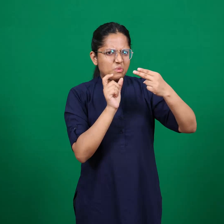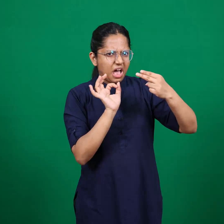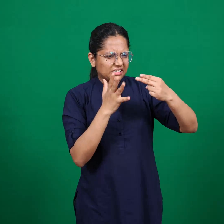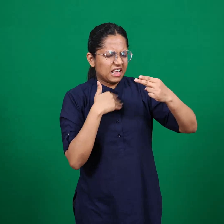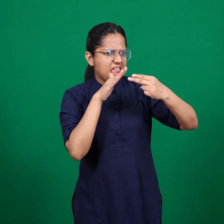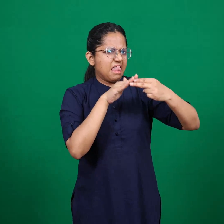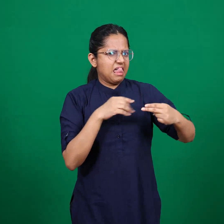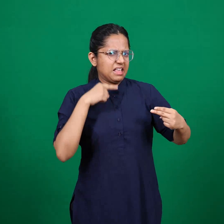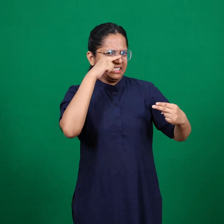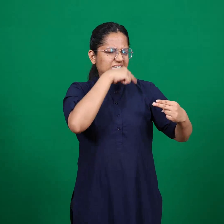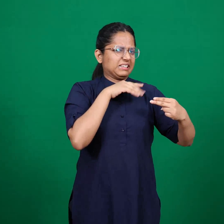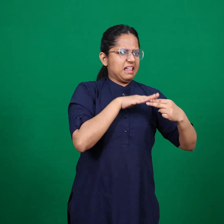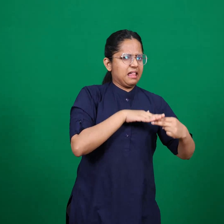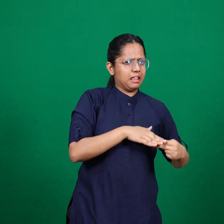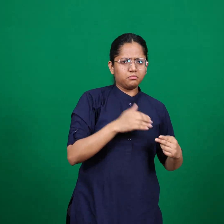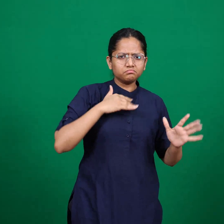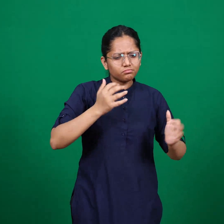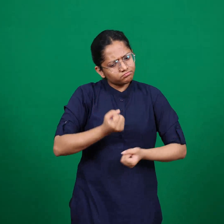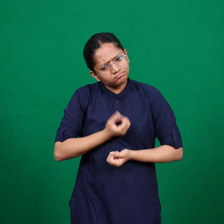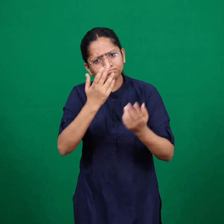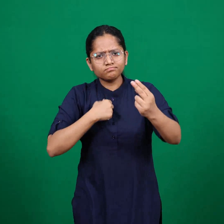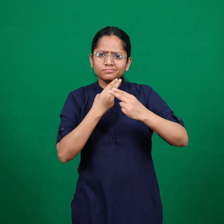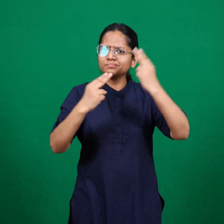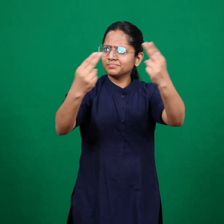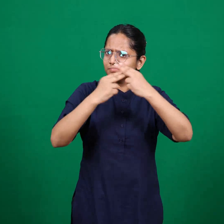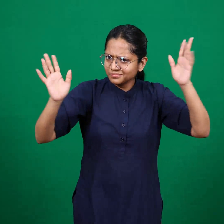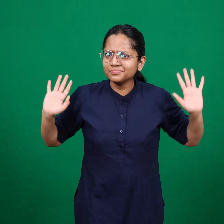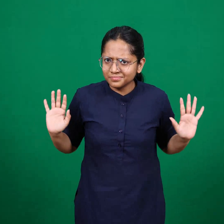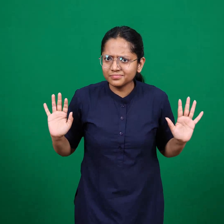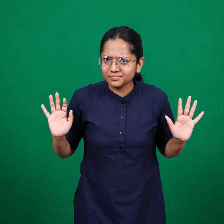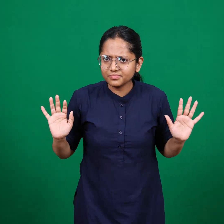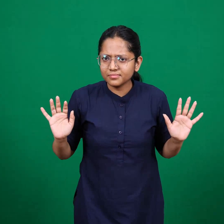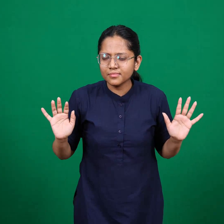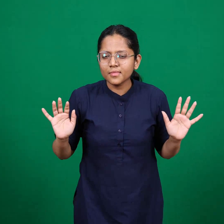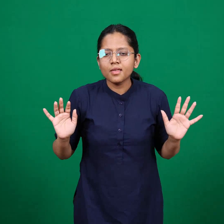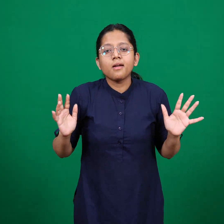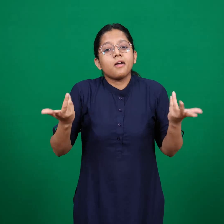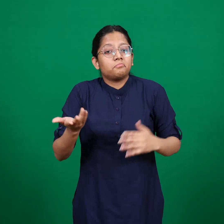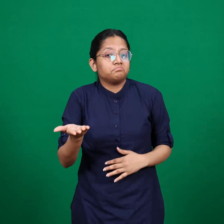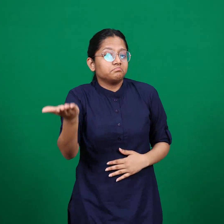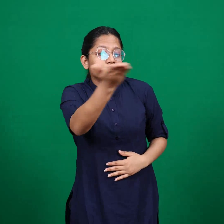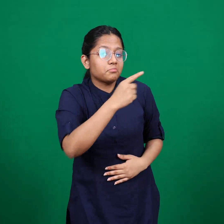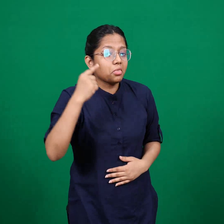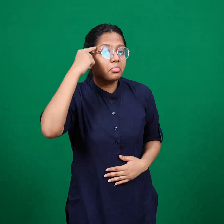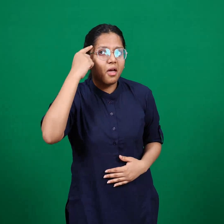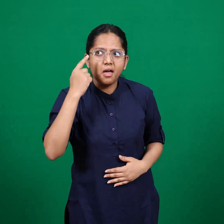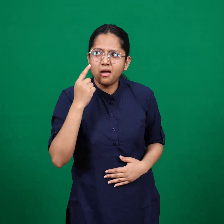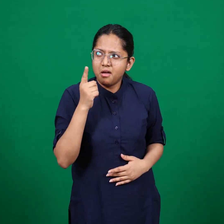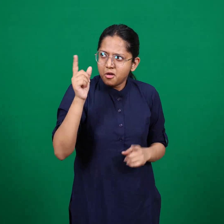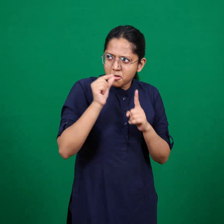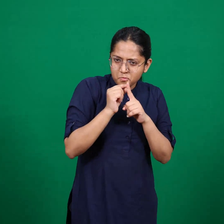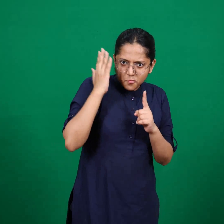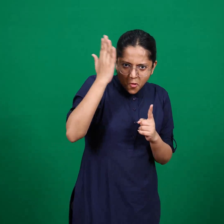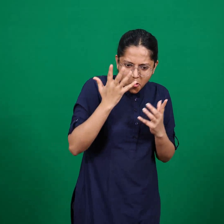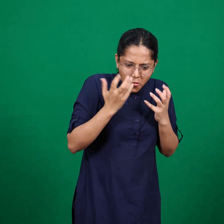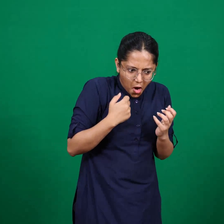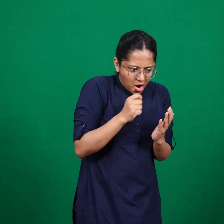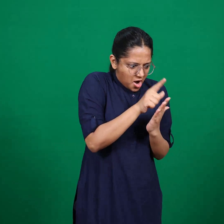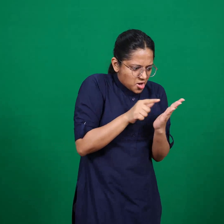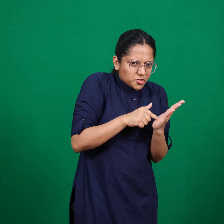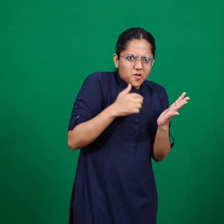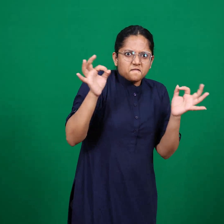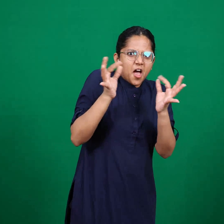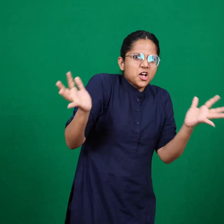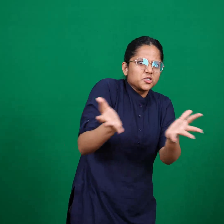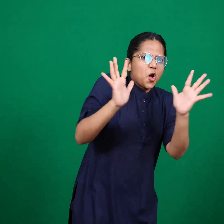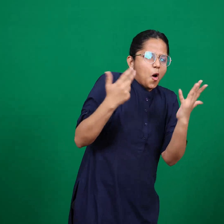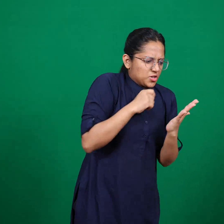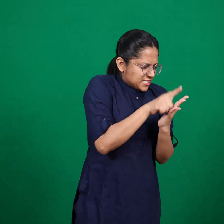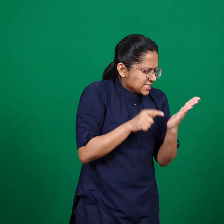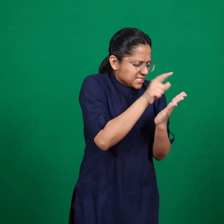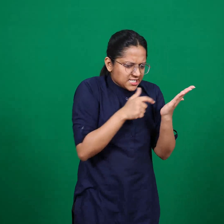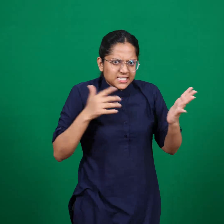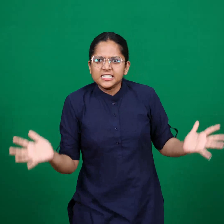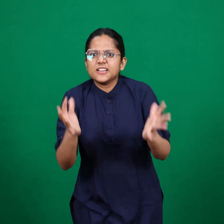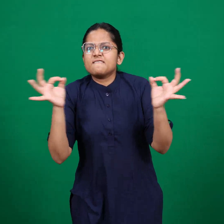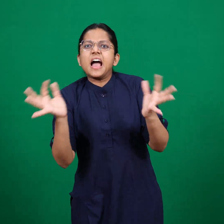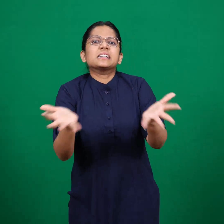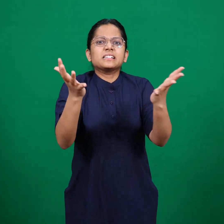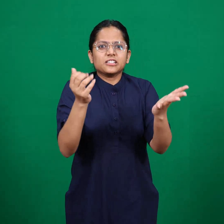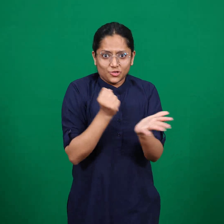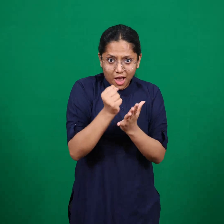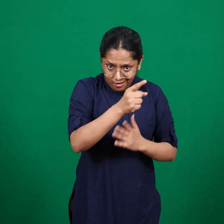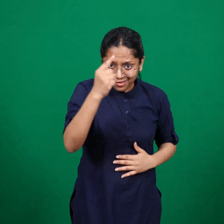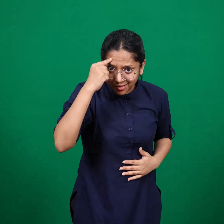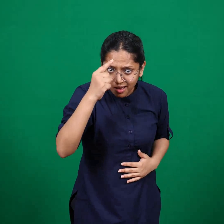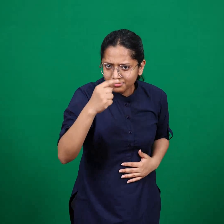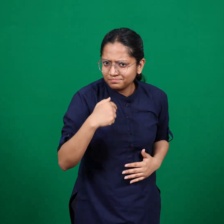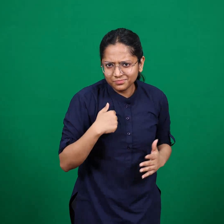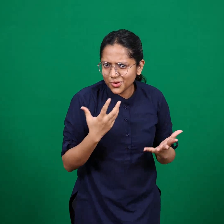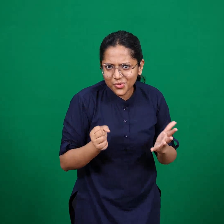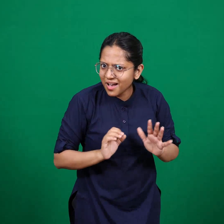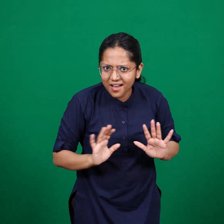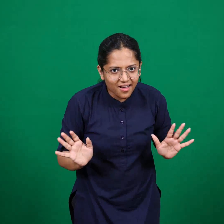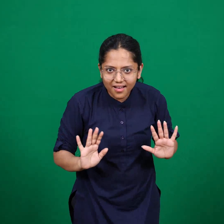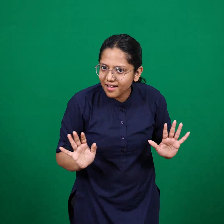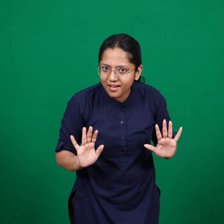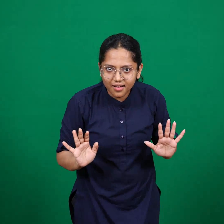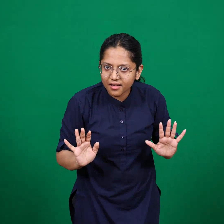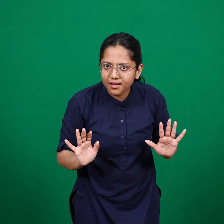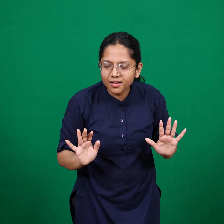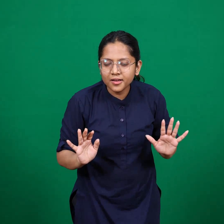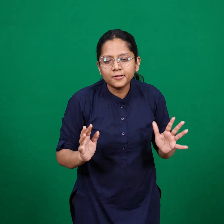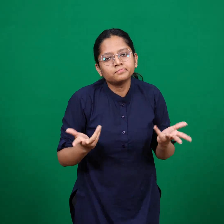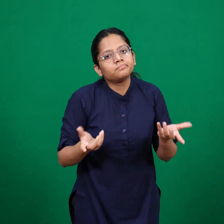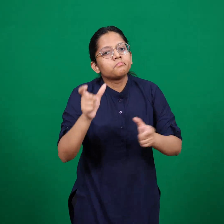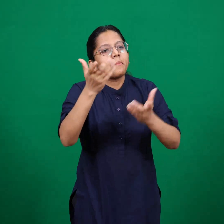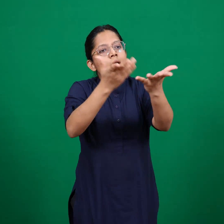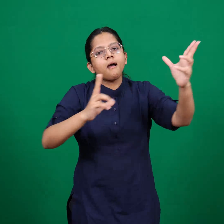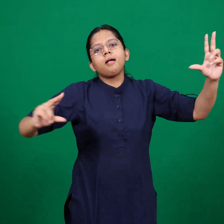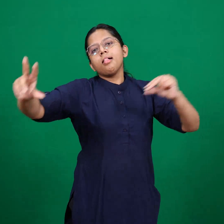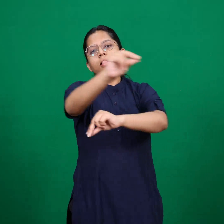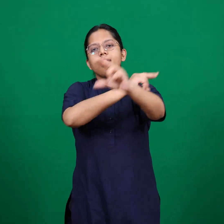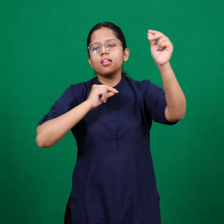I do not want to seem to be trying to frighten you by my letters.